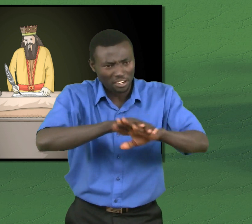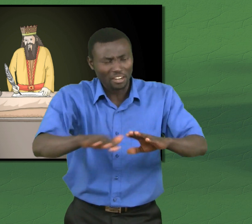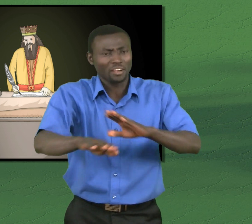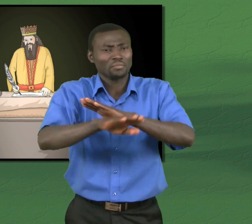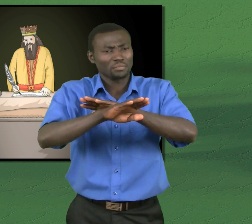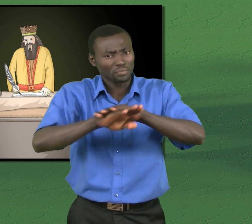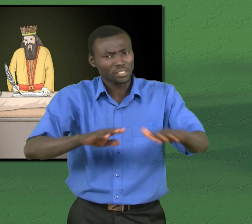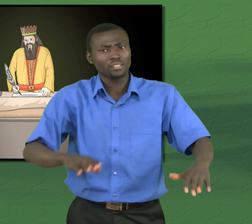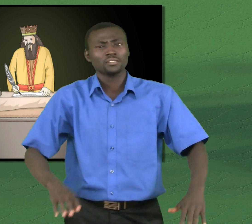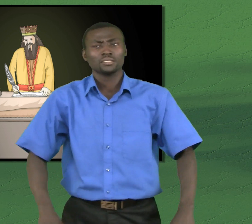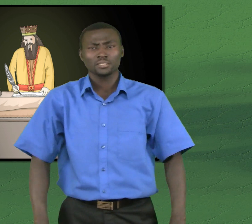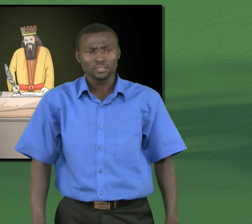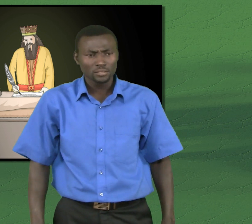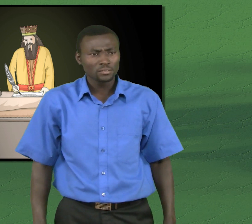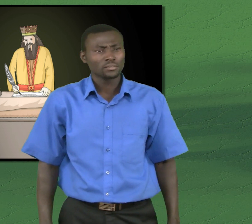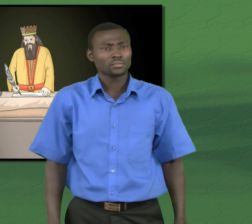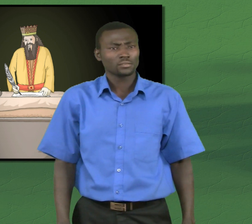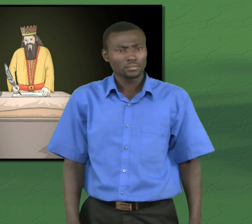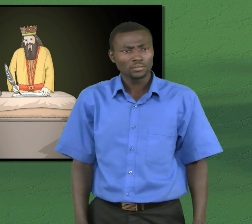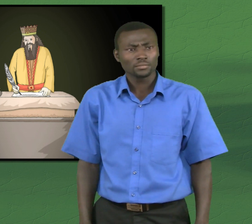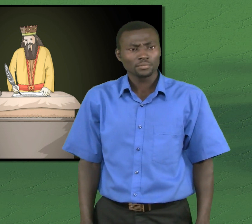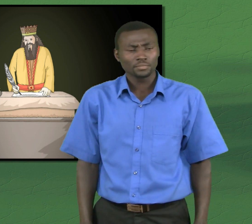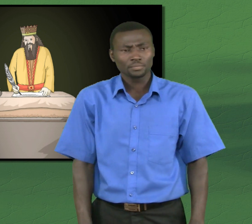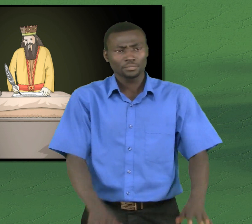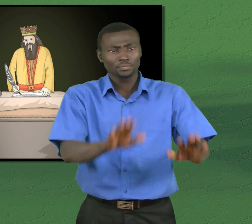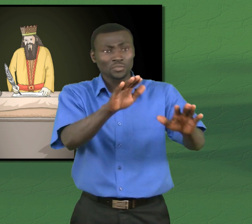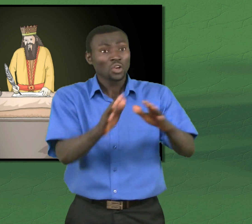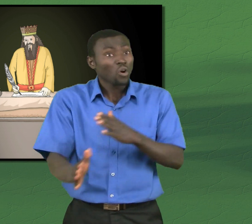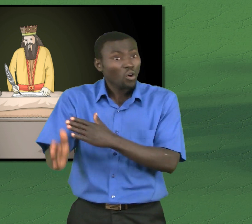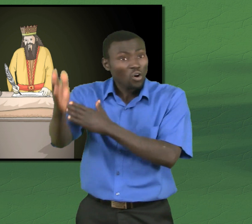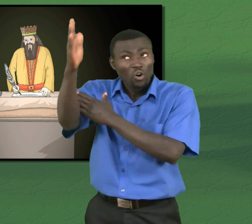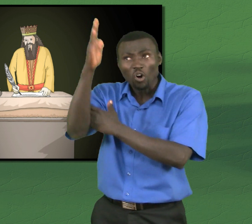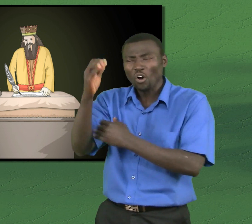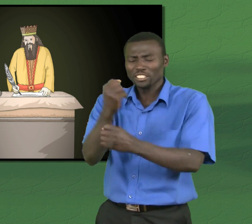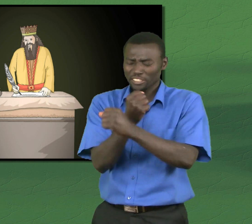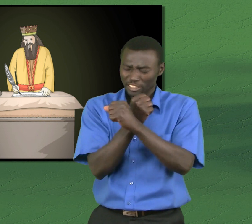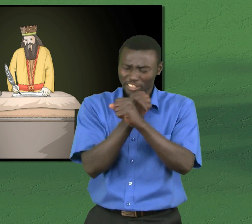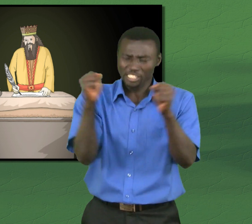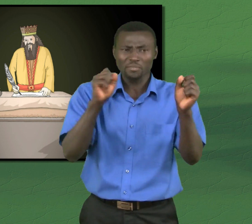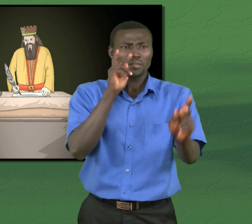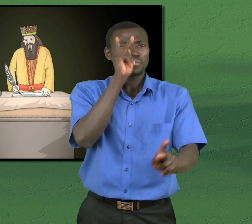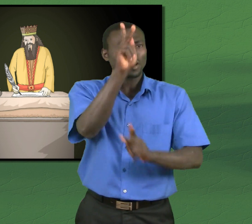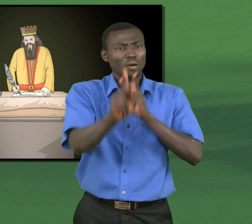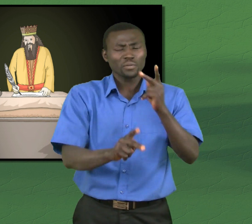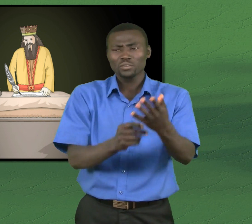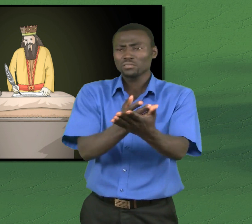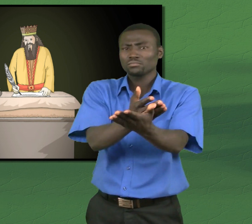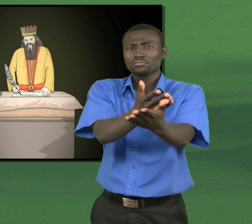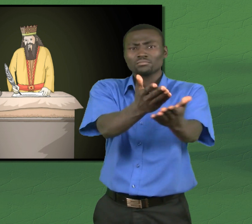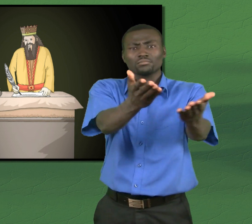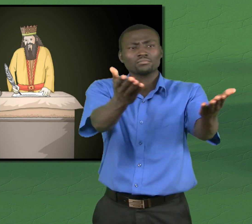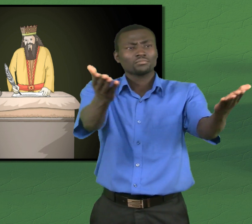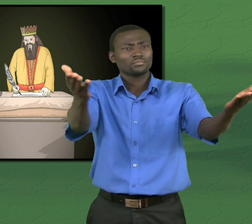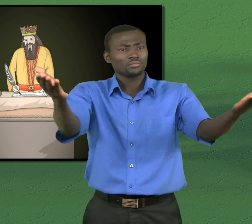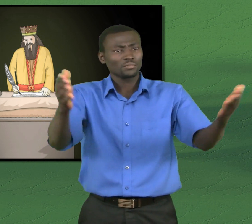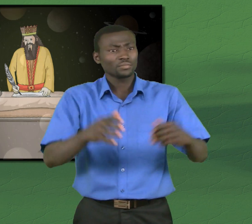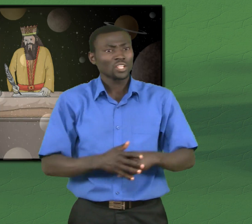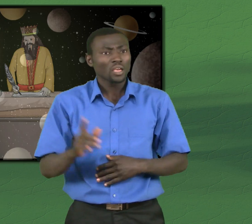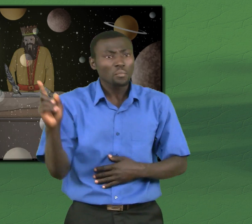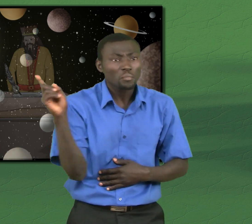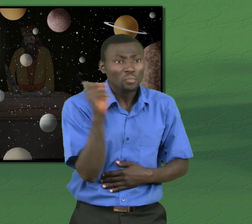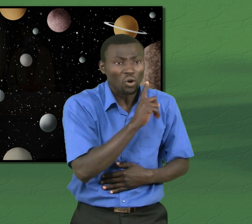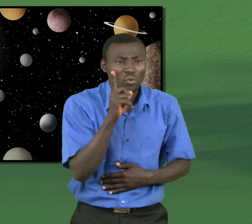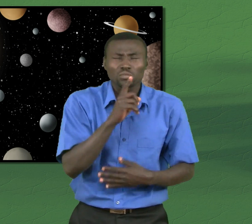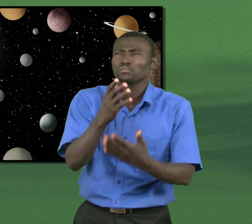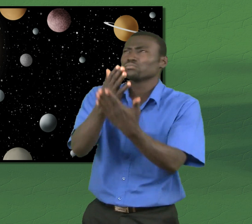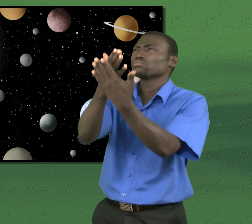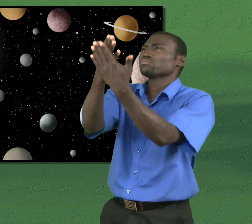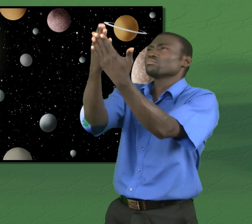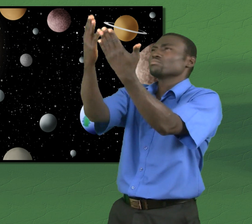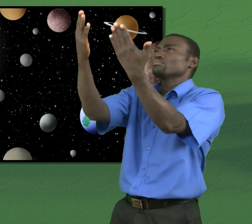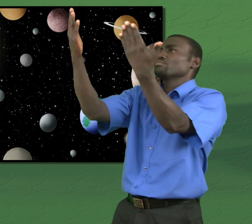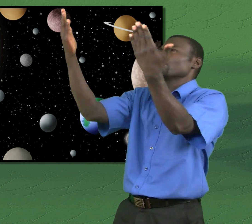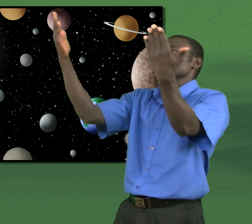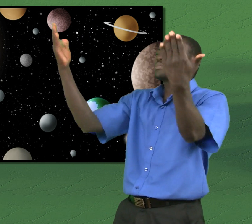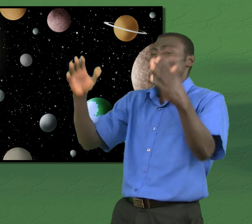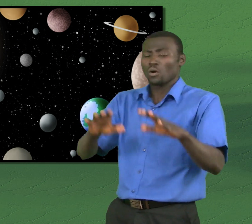He delivers and rescues;